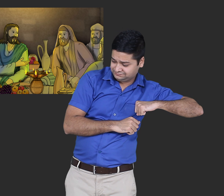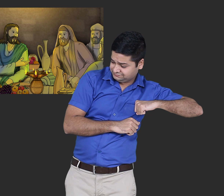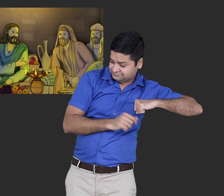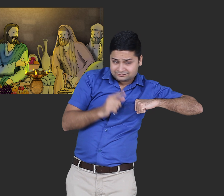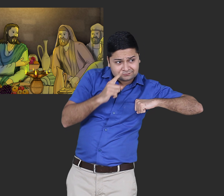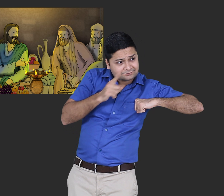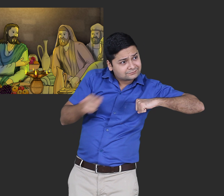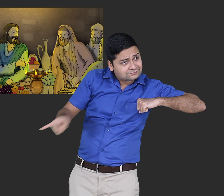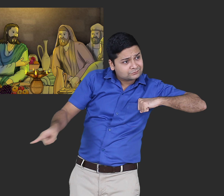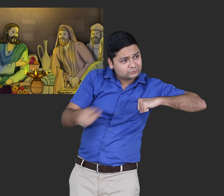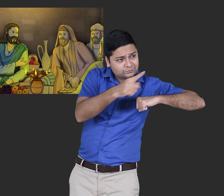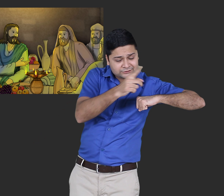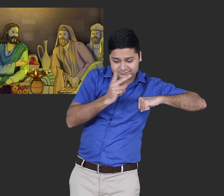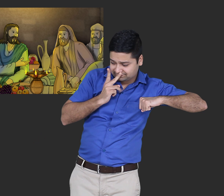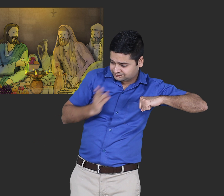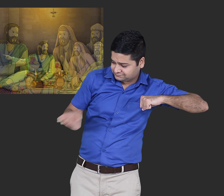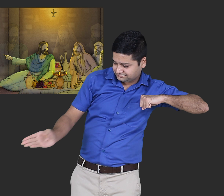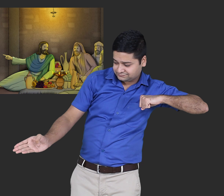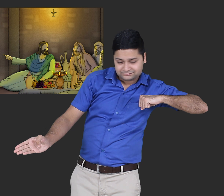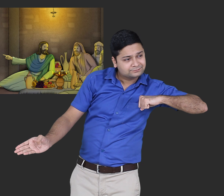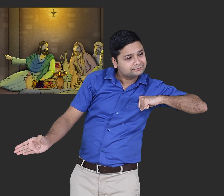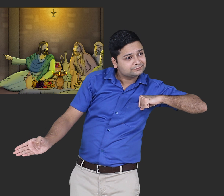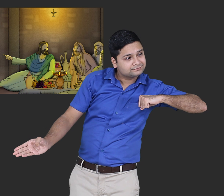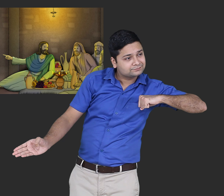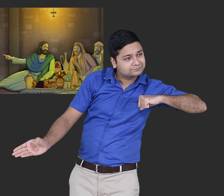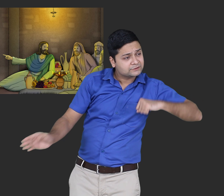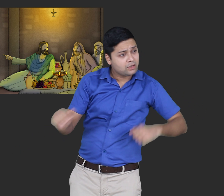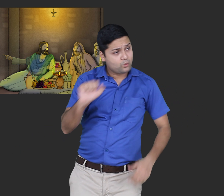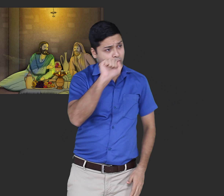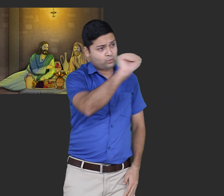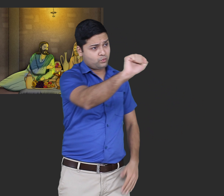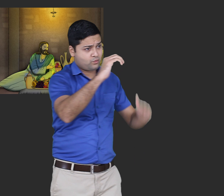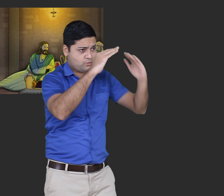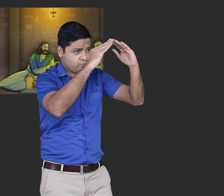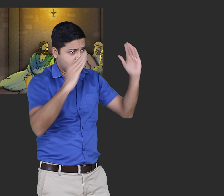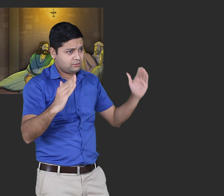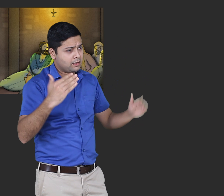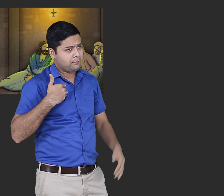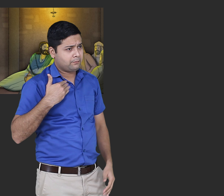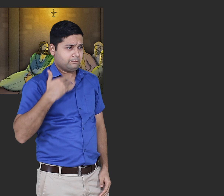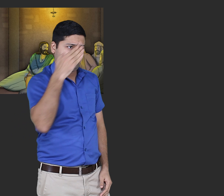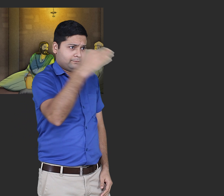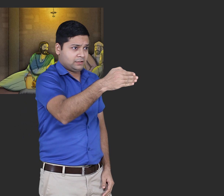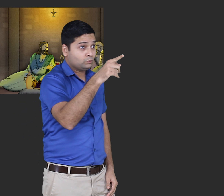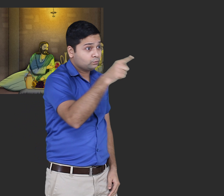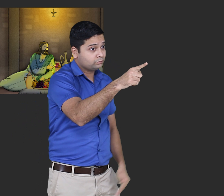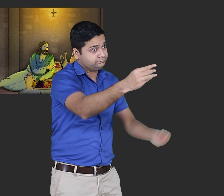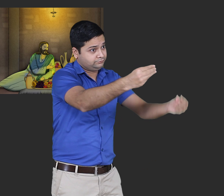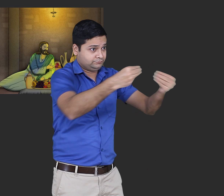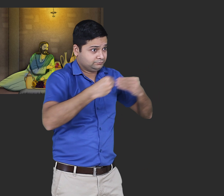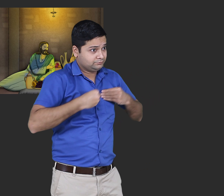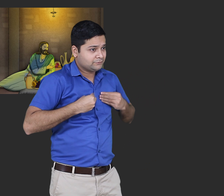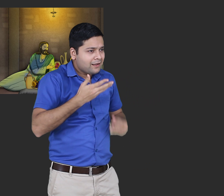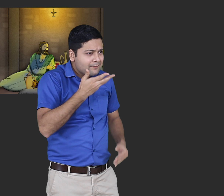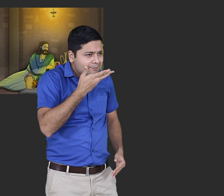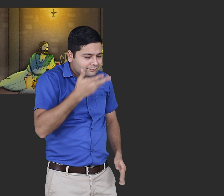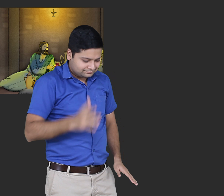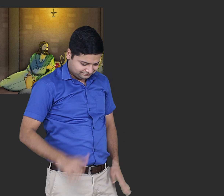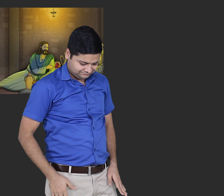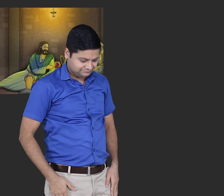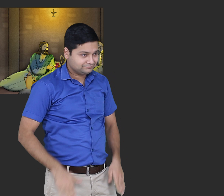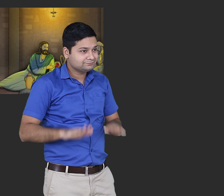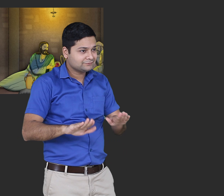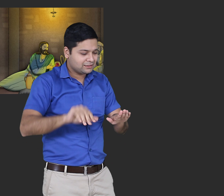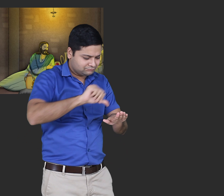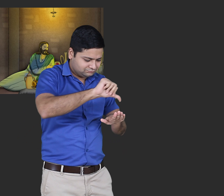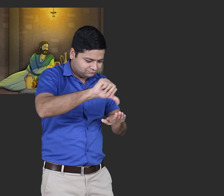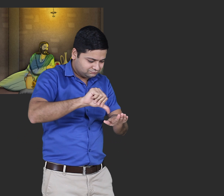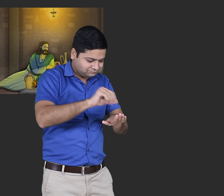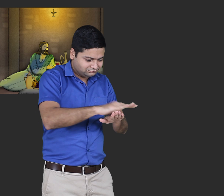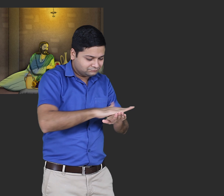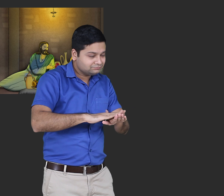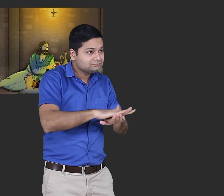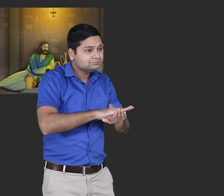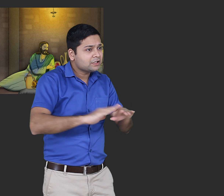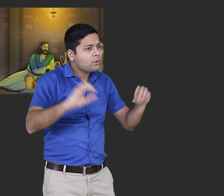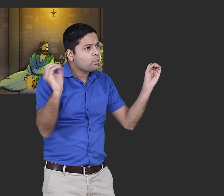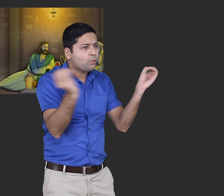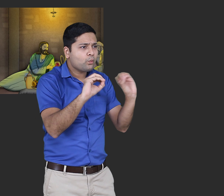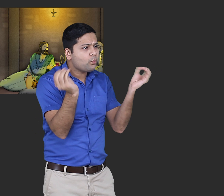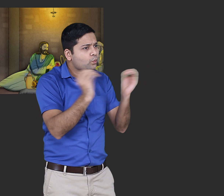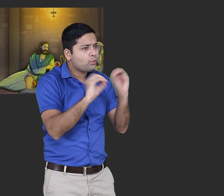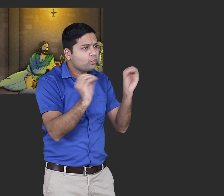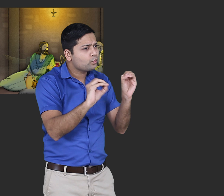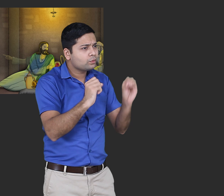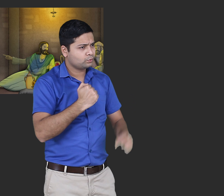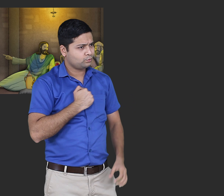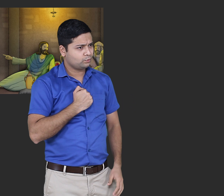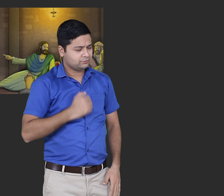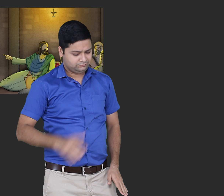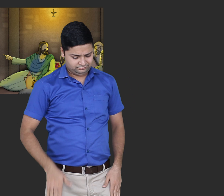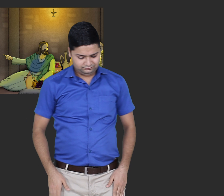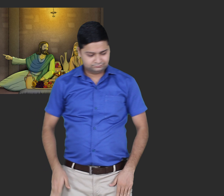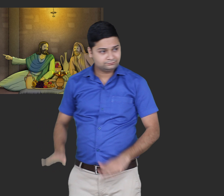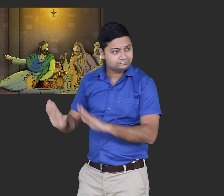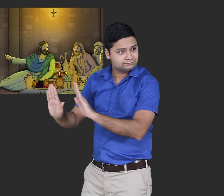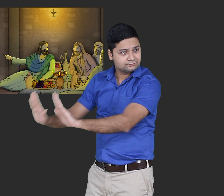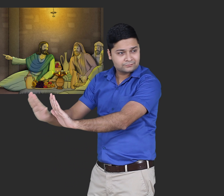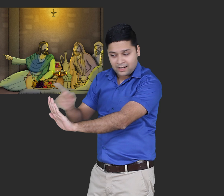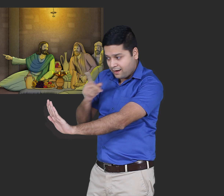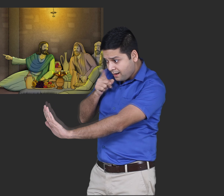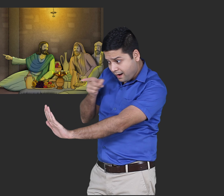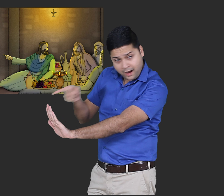And turning toward the woman, He said to Simon, “Do you see this woman?